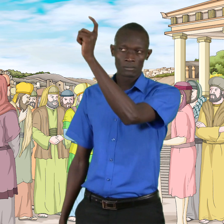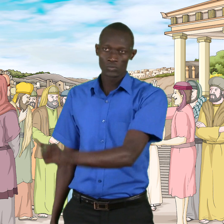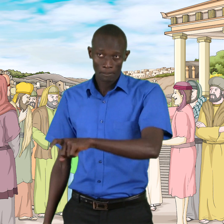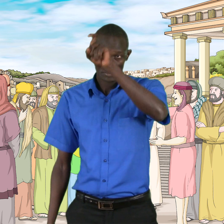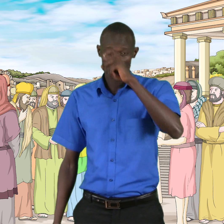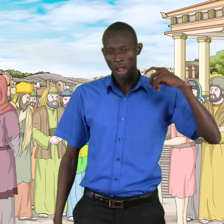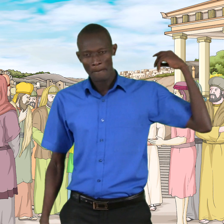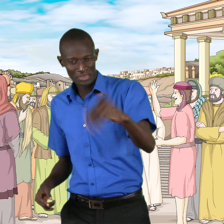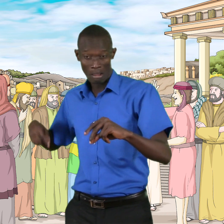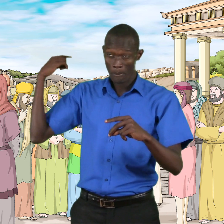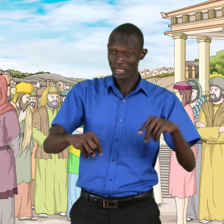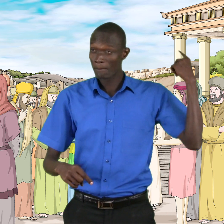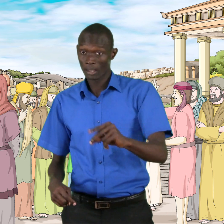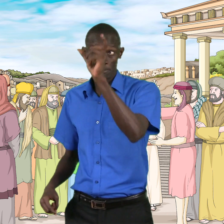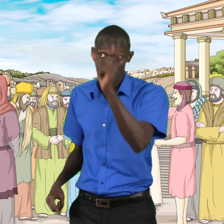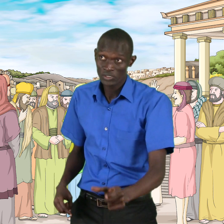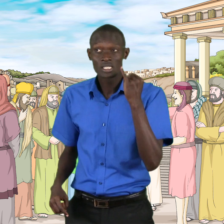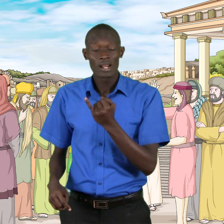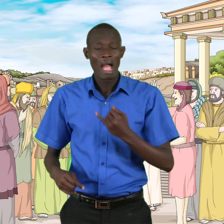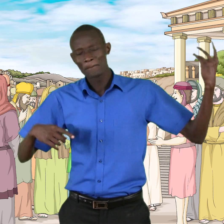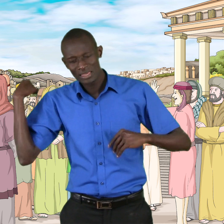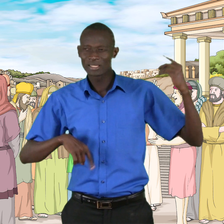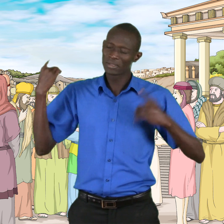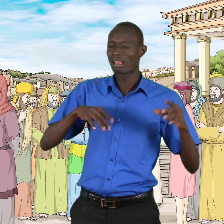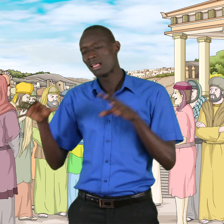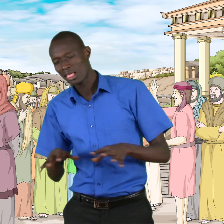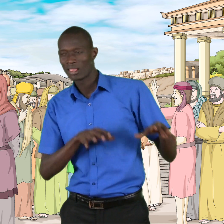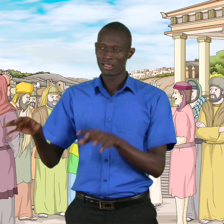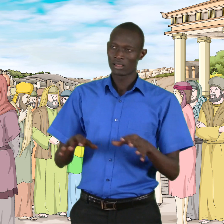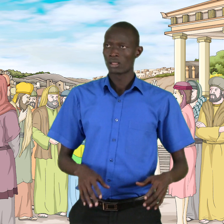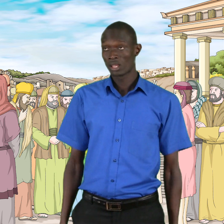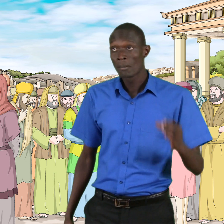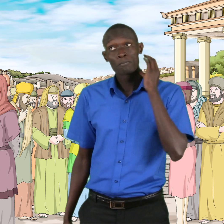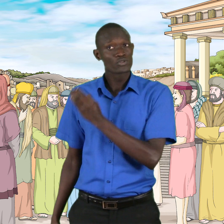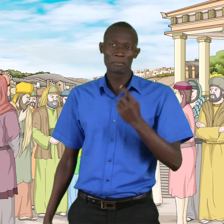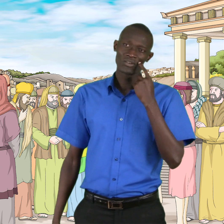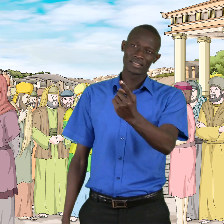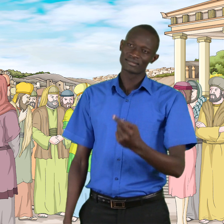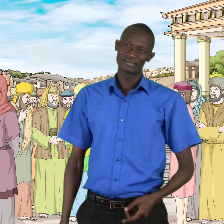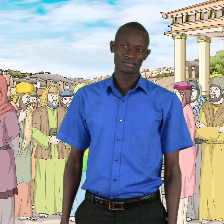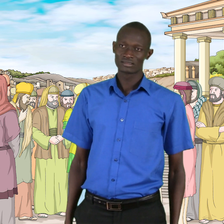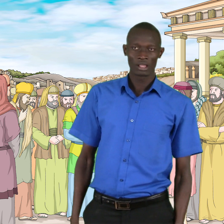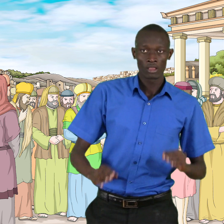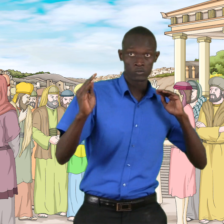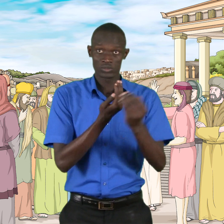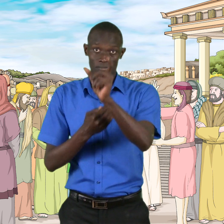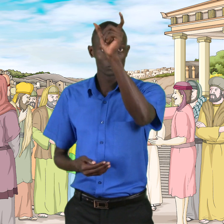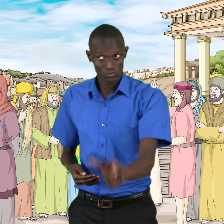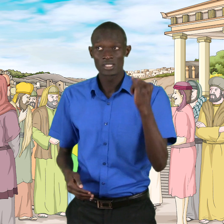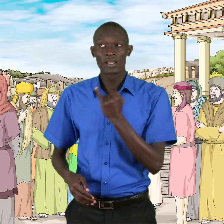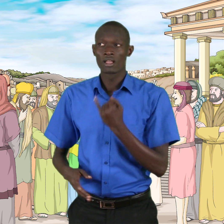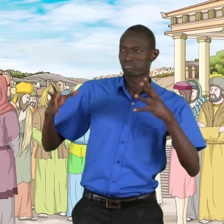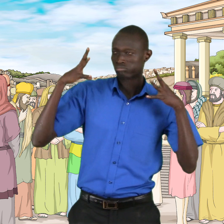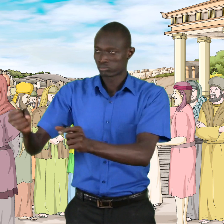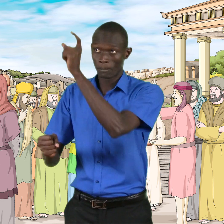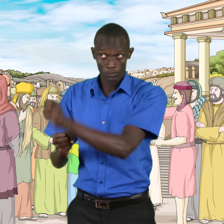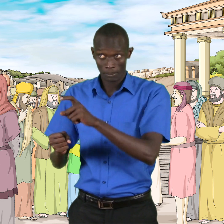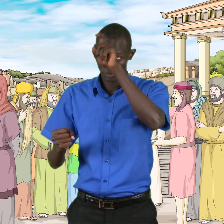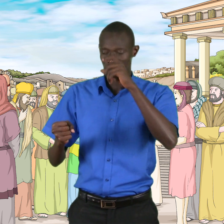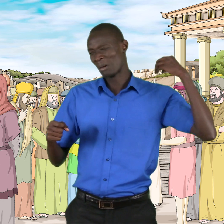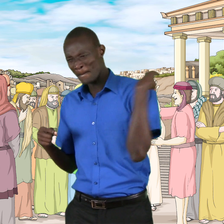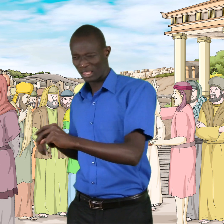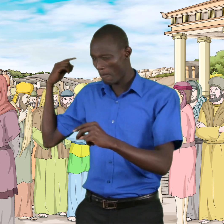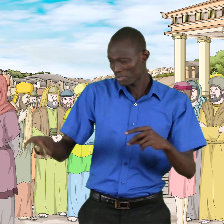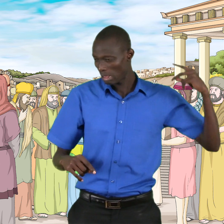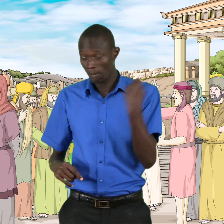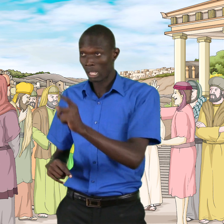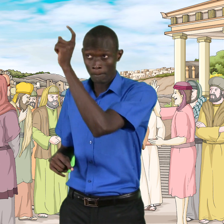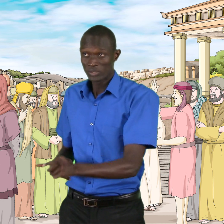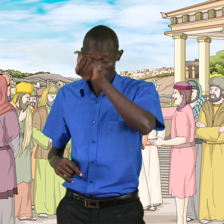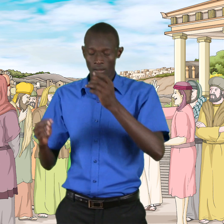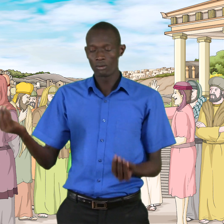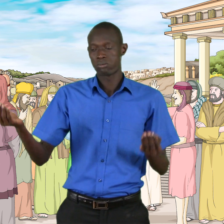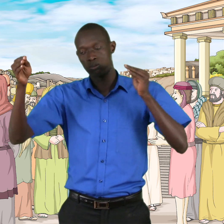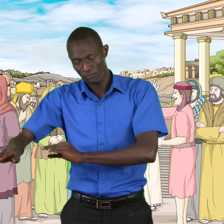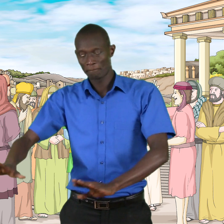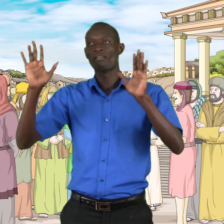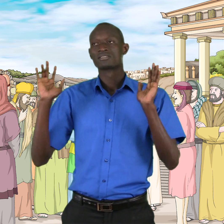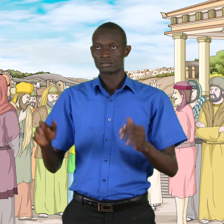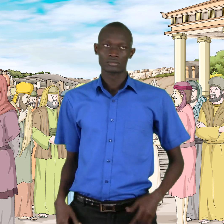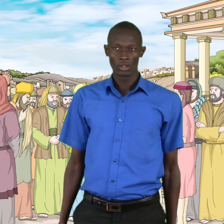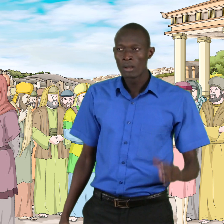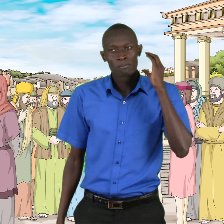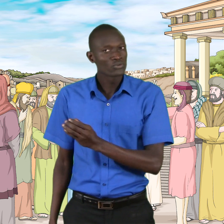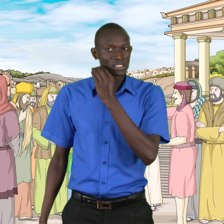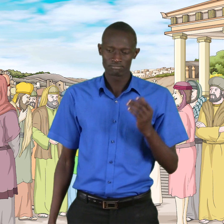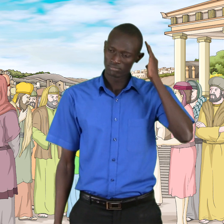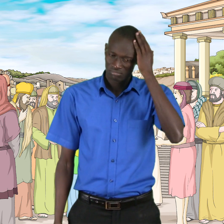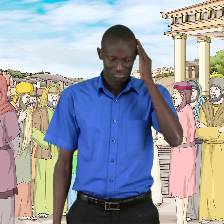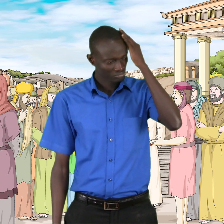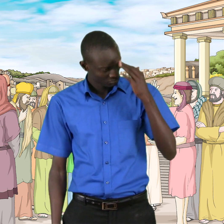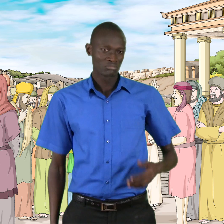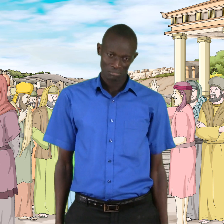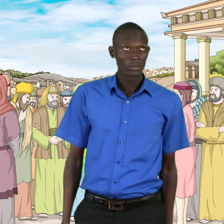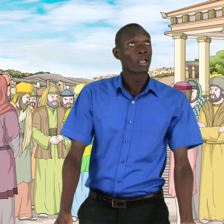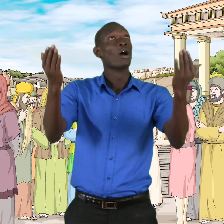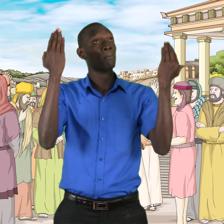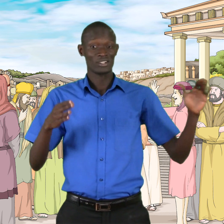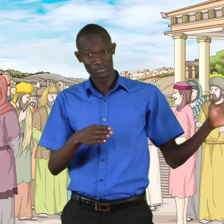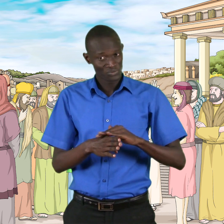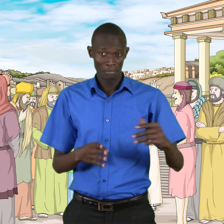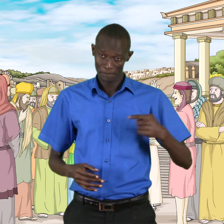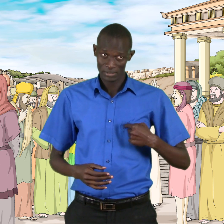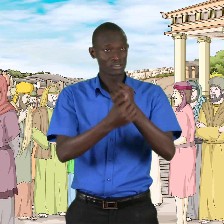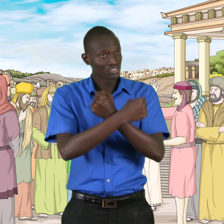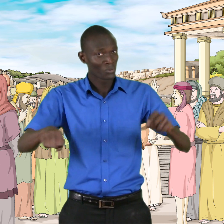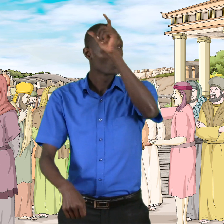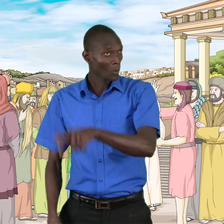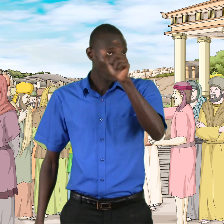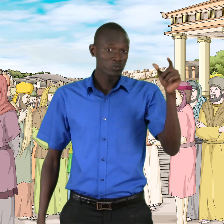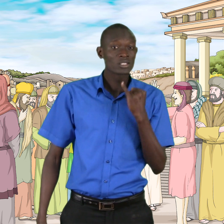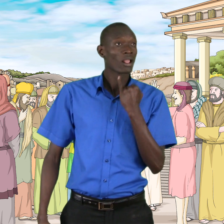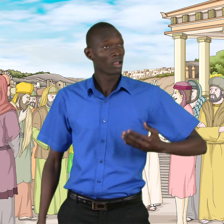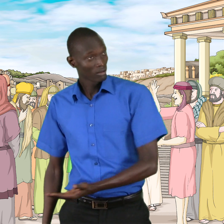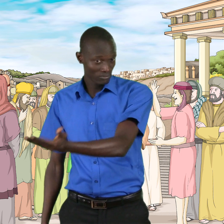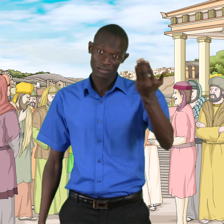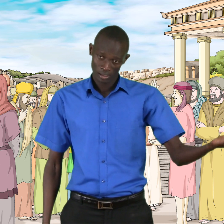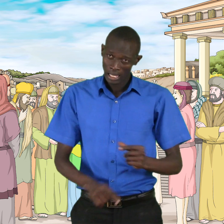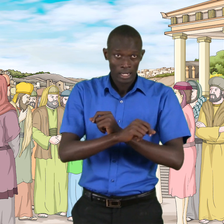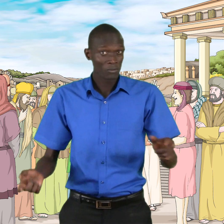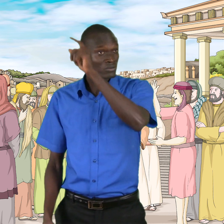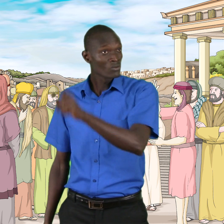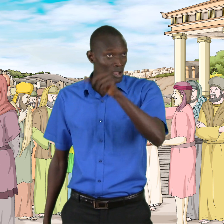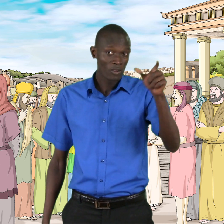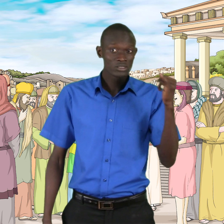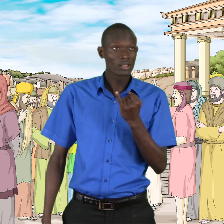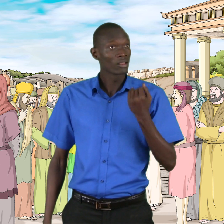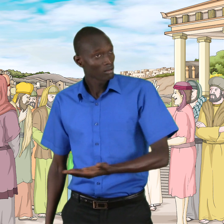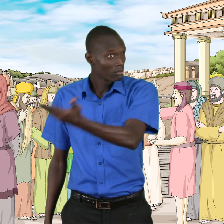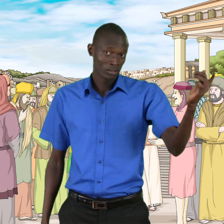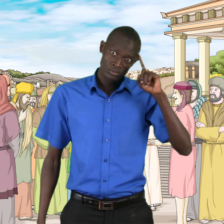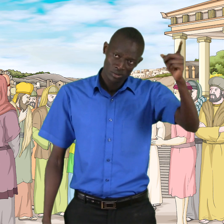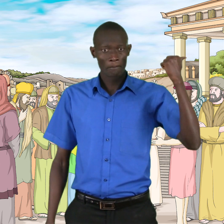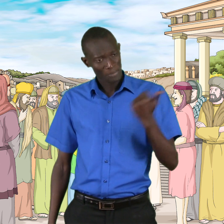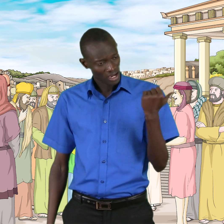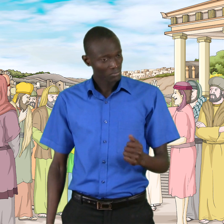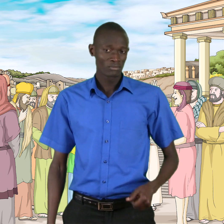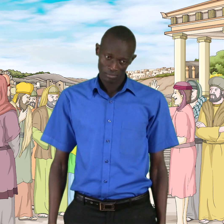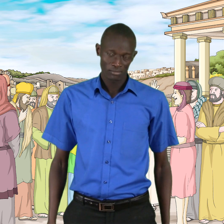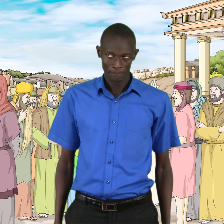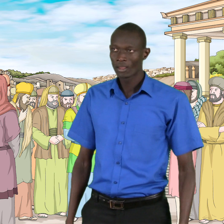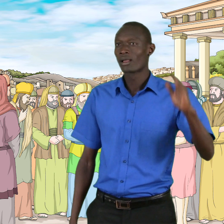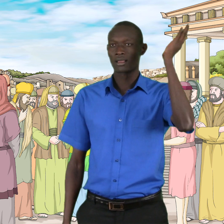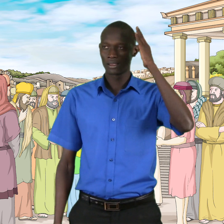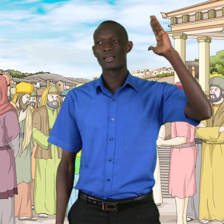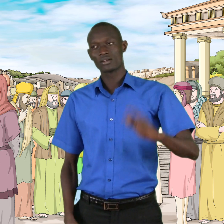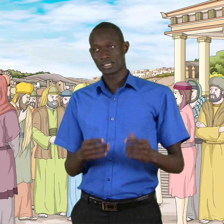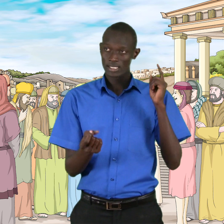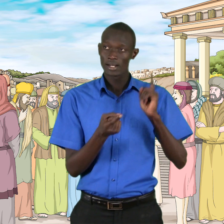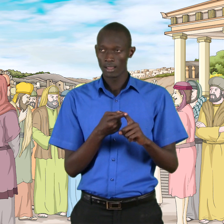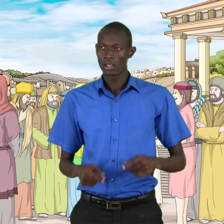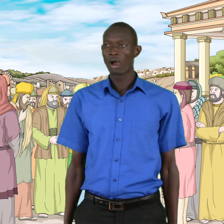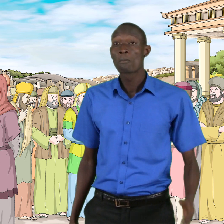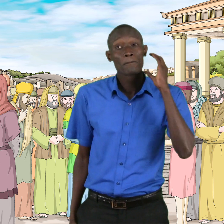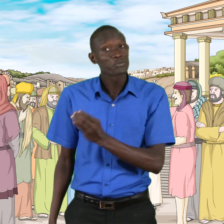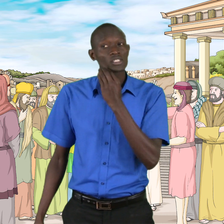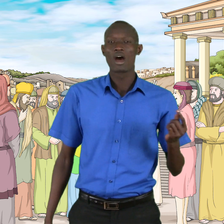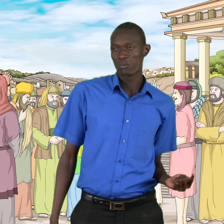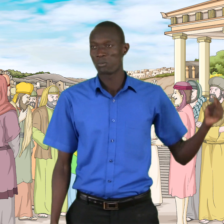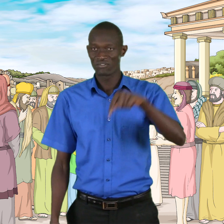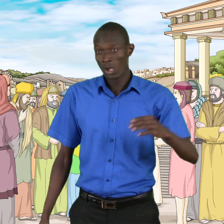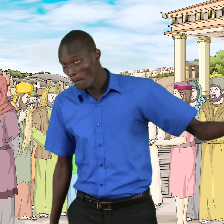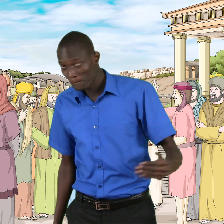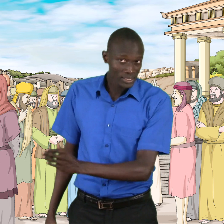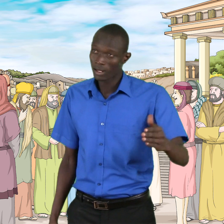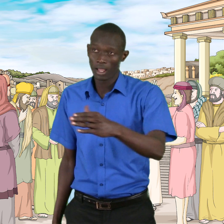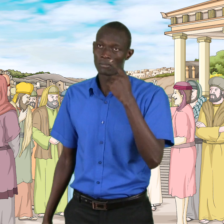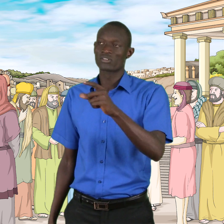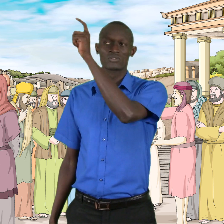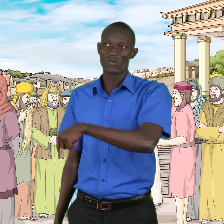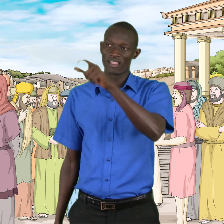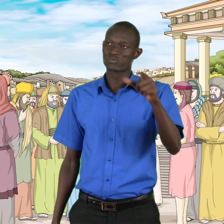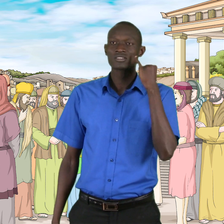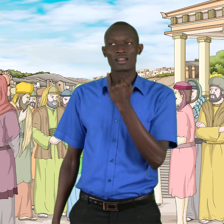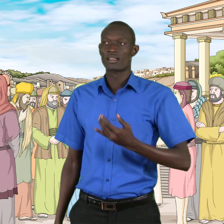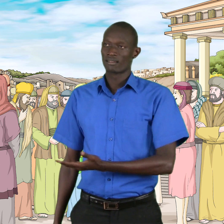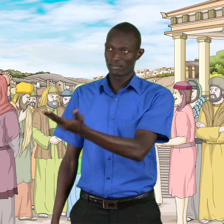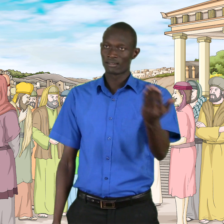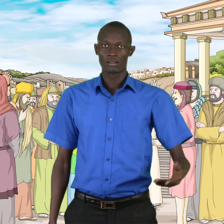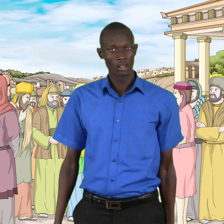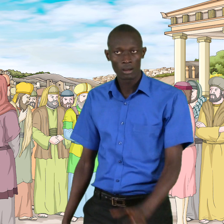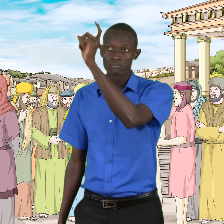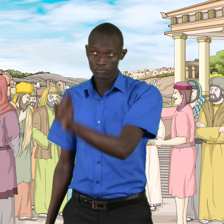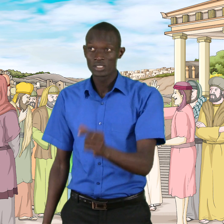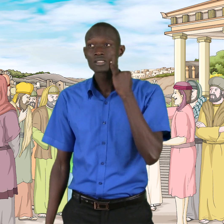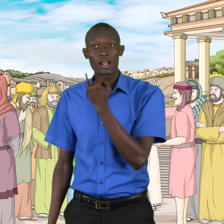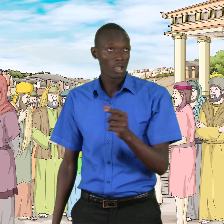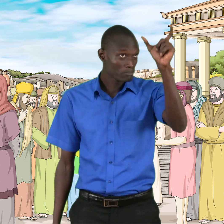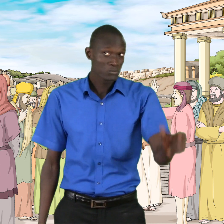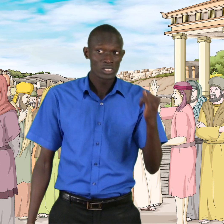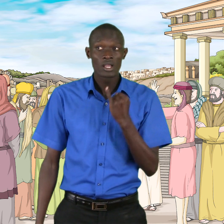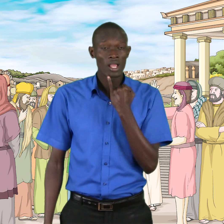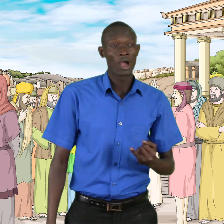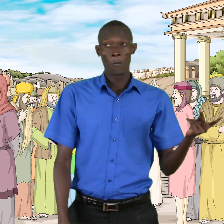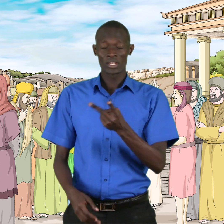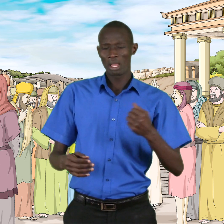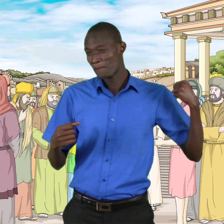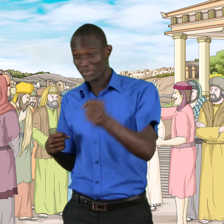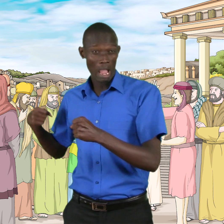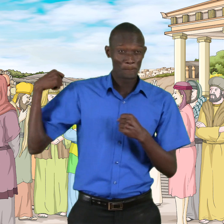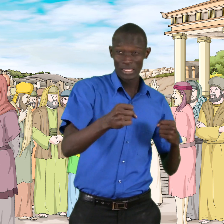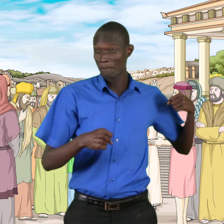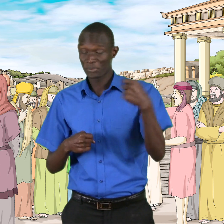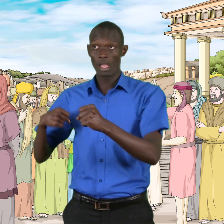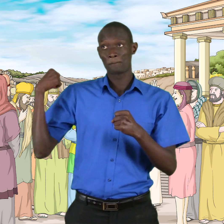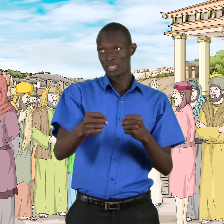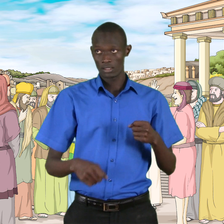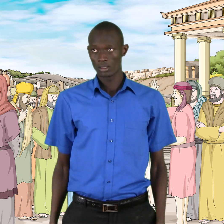And when he saw one of them being mistreated, Moses went to his defense and avenged him by striking down the Egyptian who was oppressing him. He assumed his brothers would understand that God was using him to deliver them, but they did not.